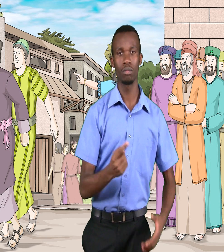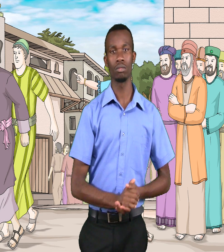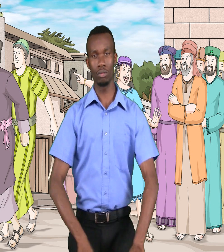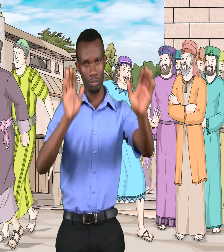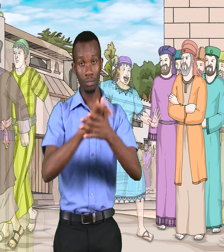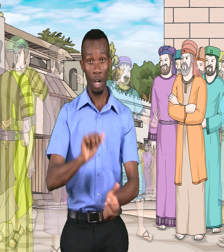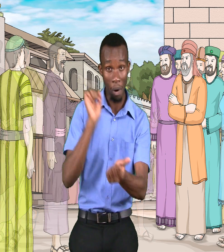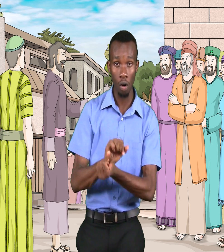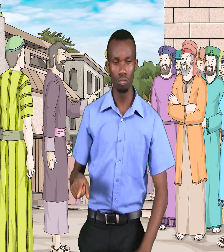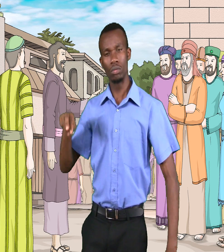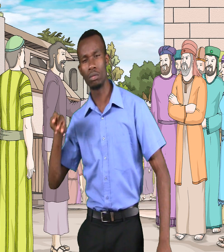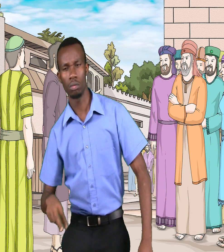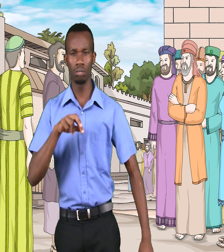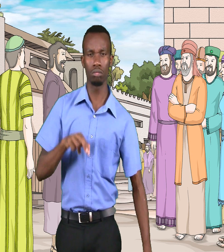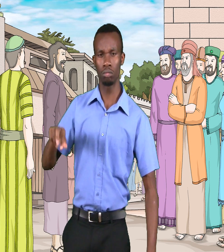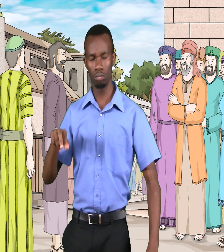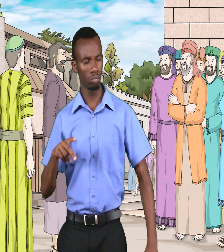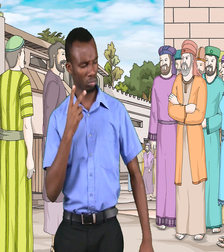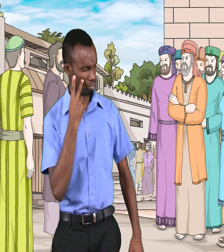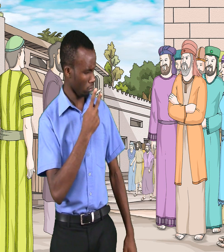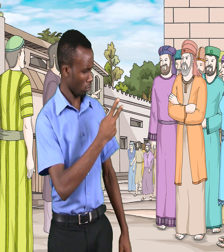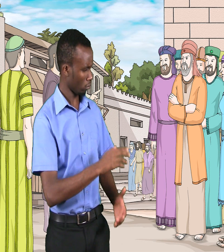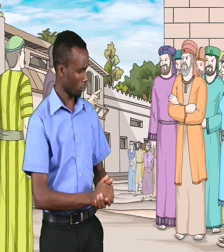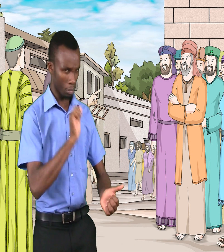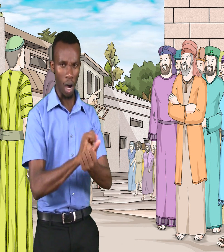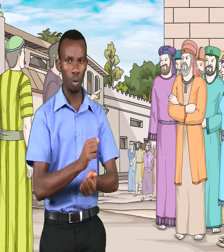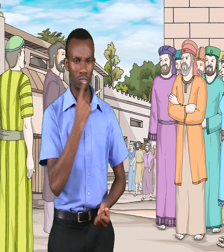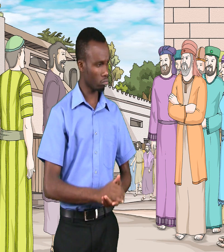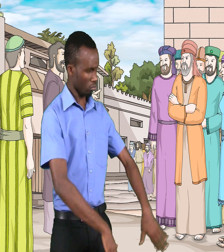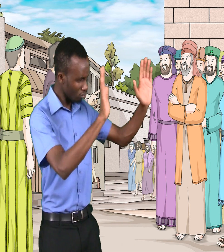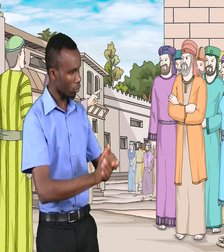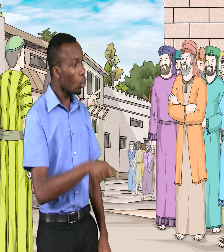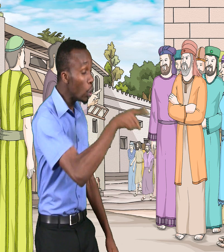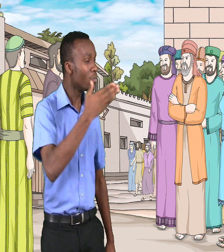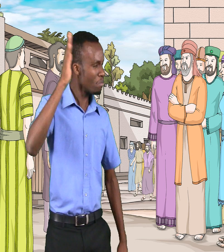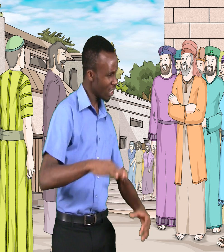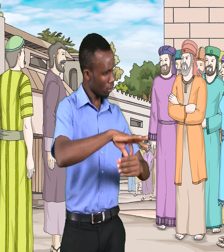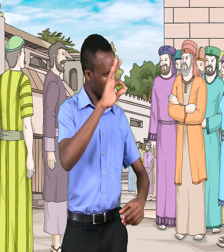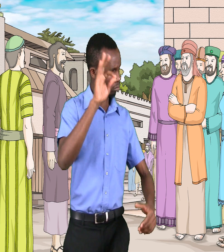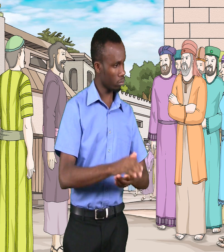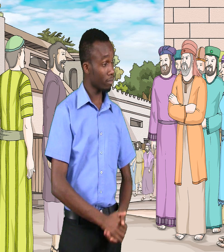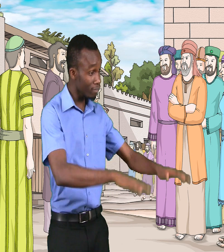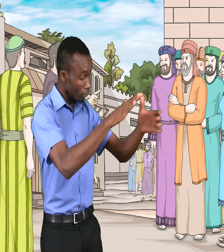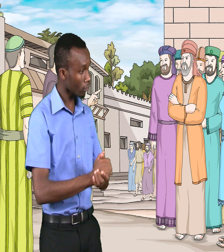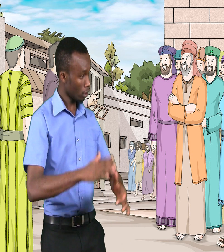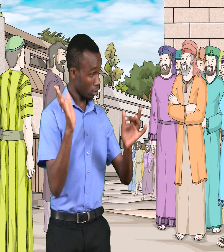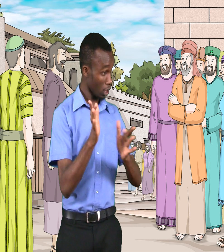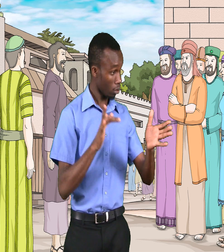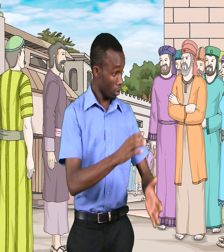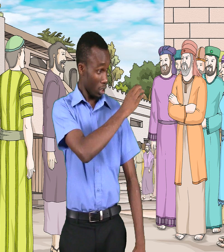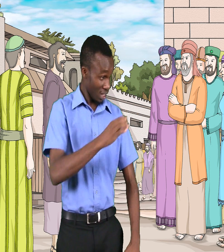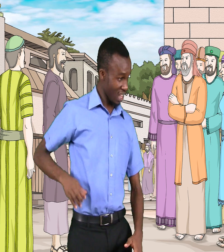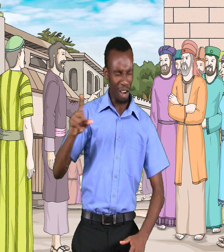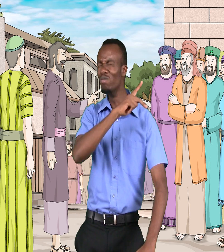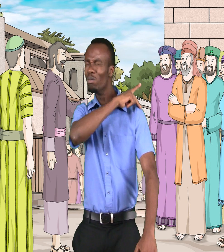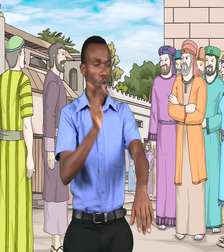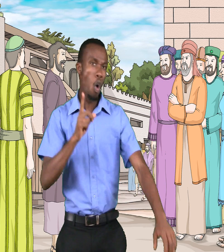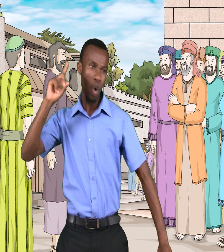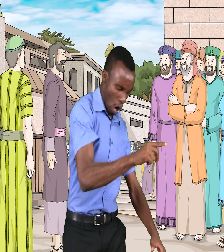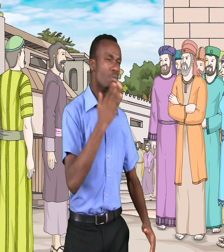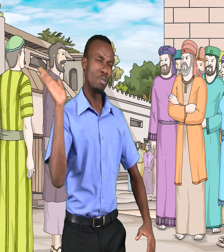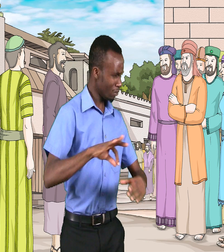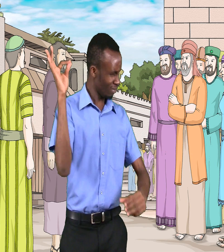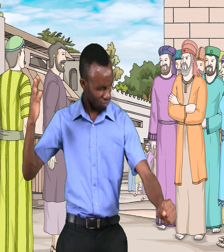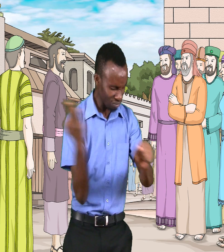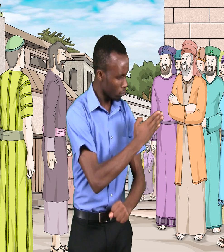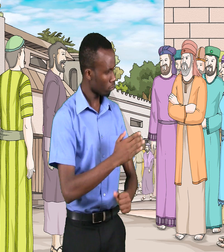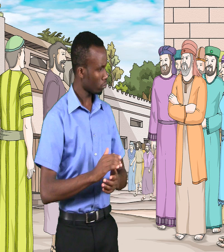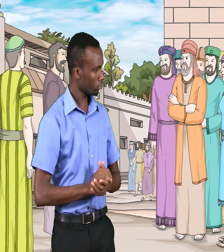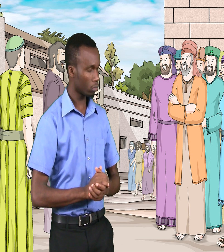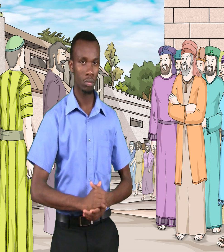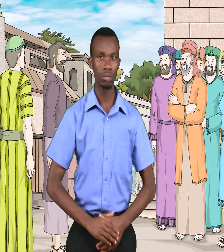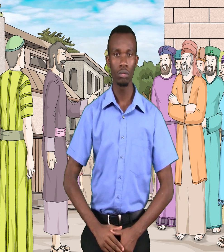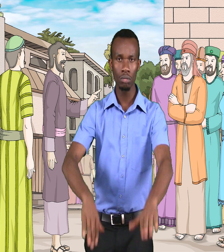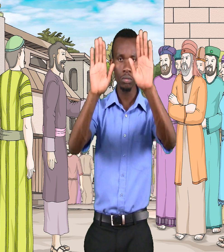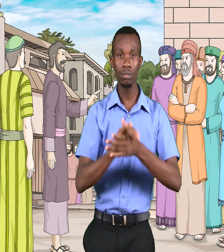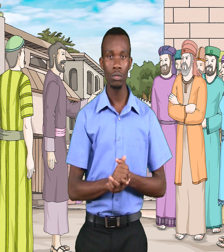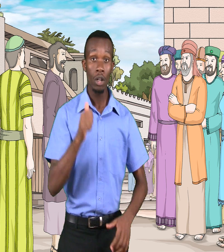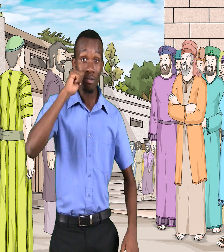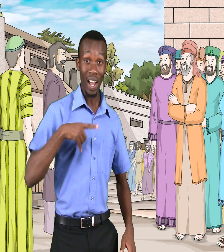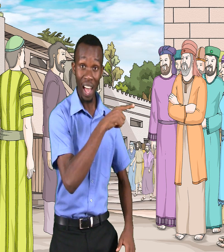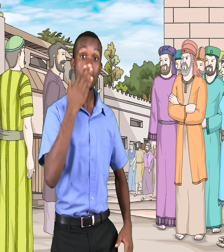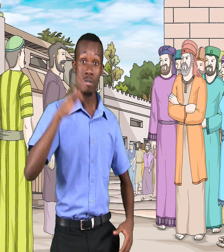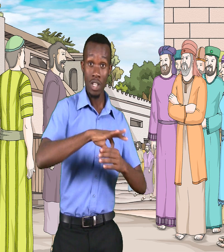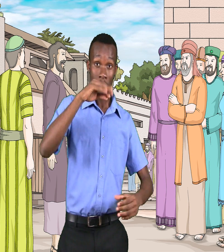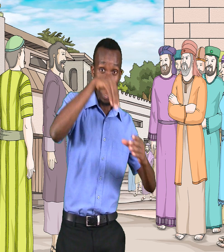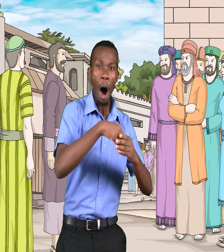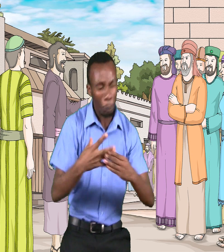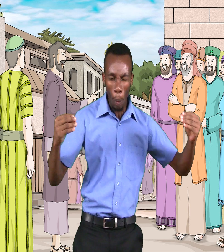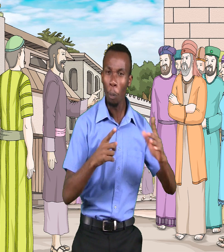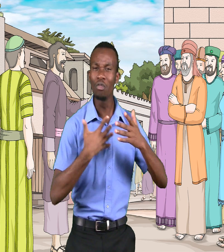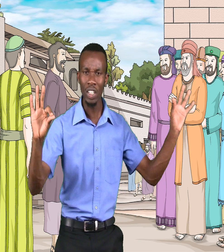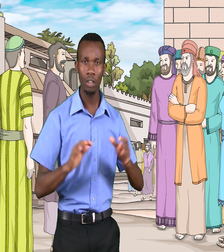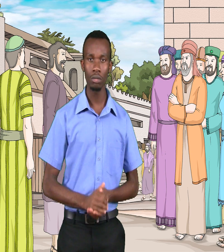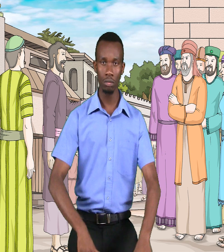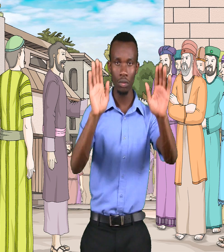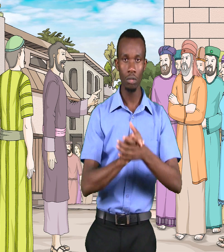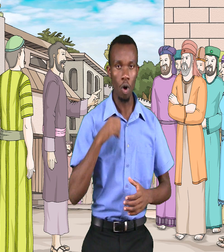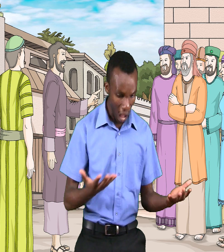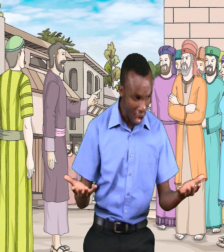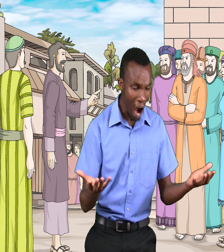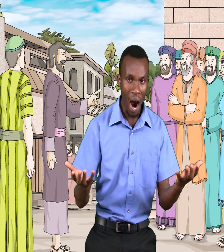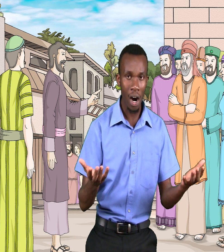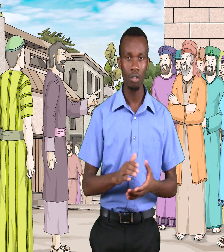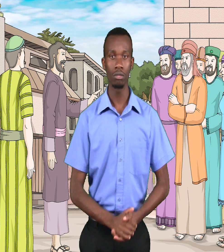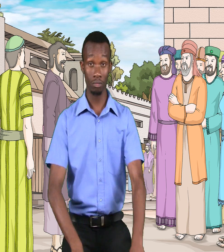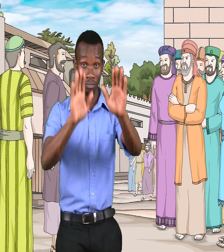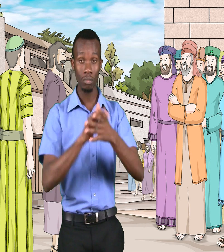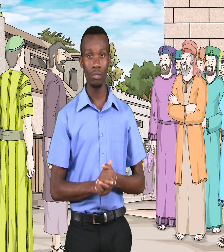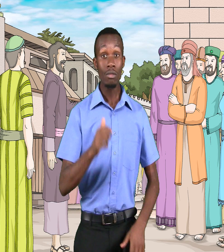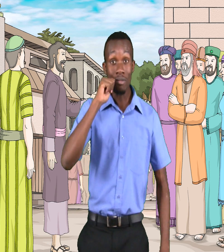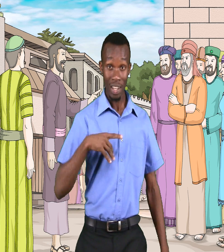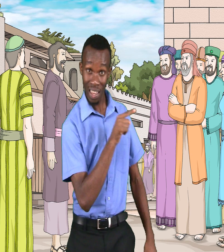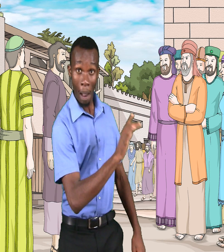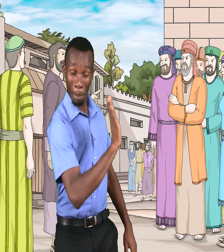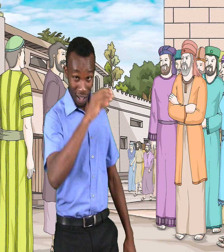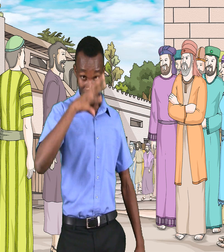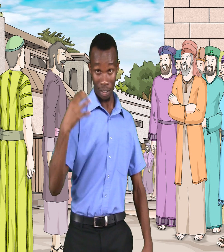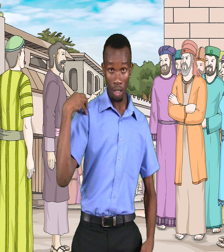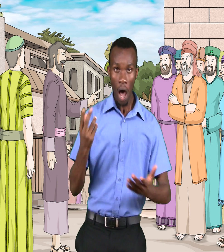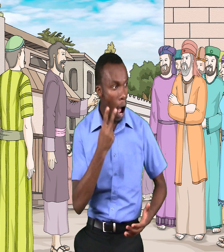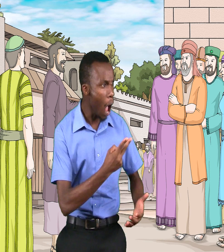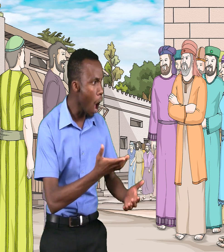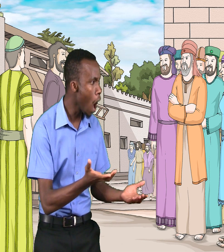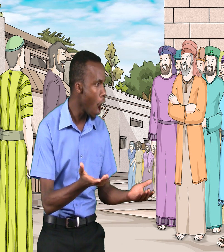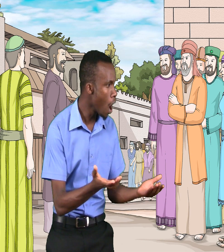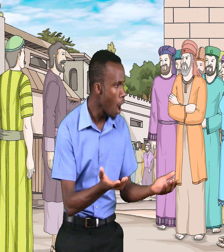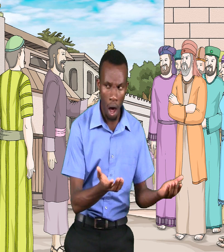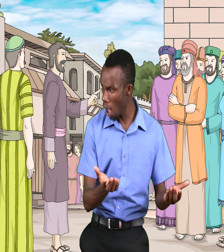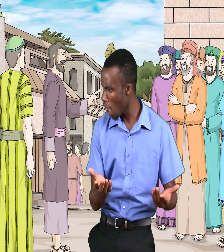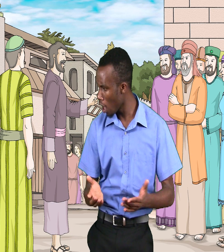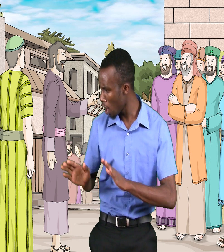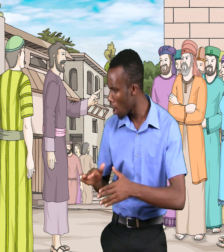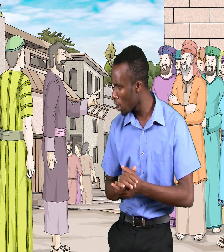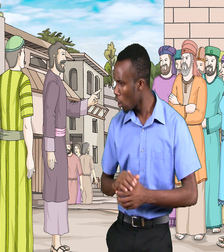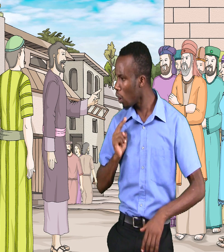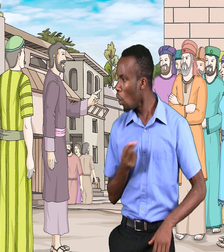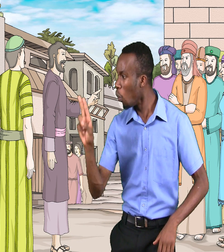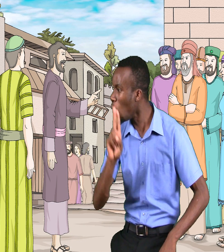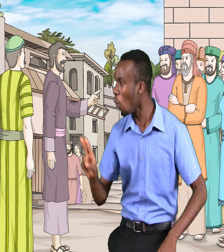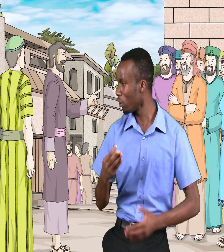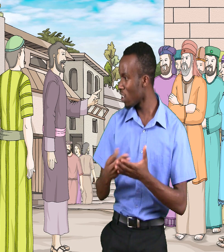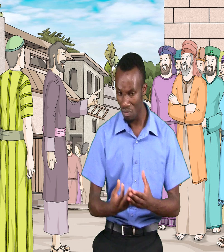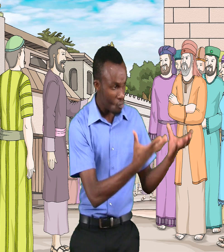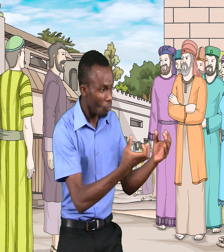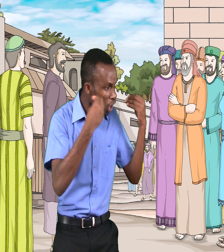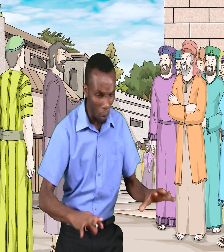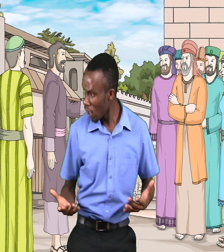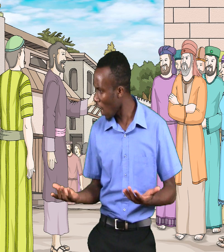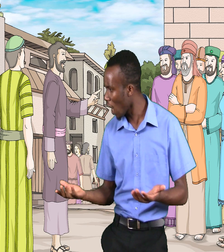Eventually Paul grew so aggravated that he turned and said to the spirit, “In the name of Jesus Christ I command you to come out of her!”